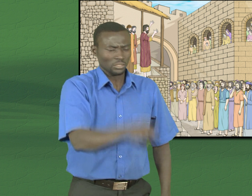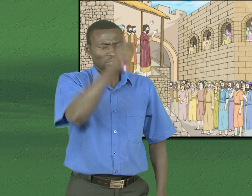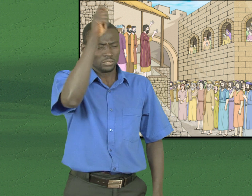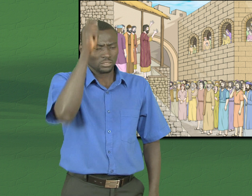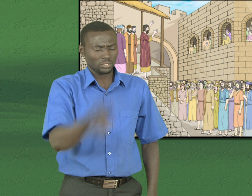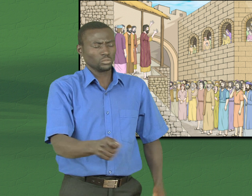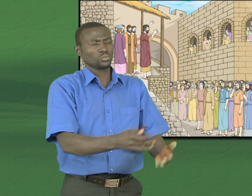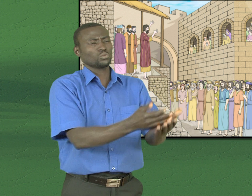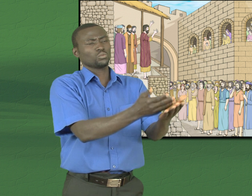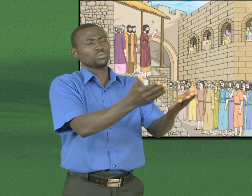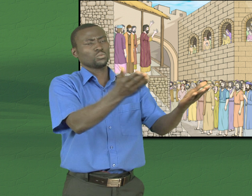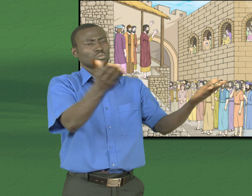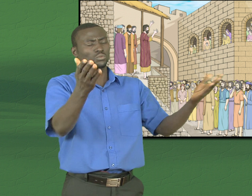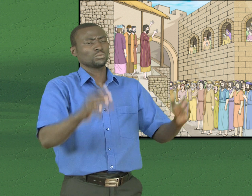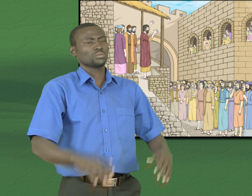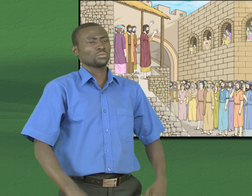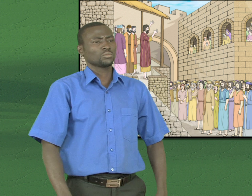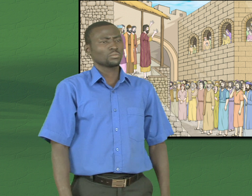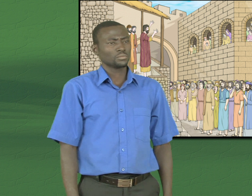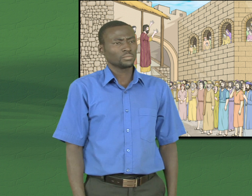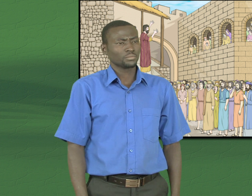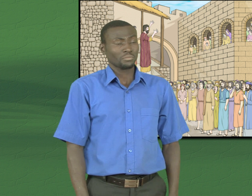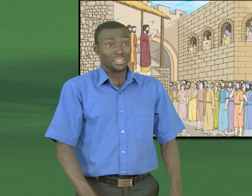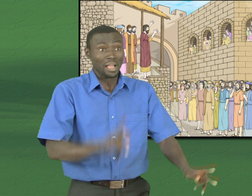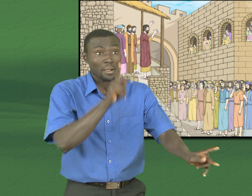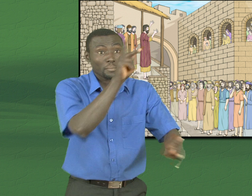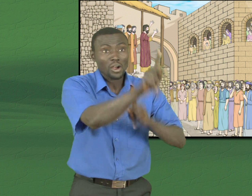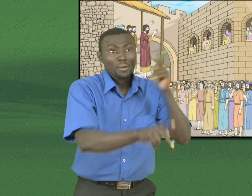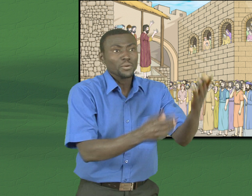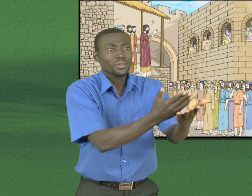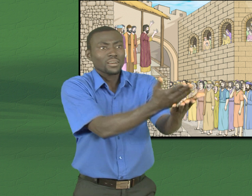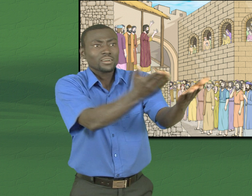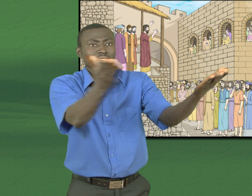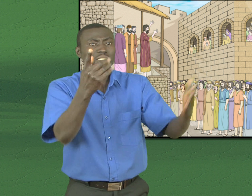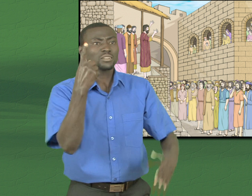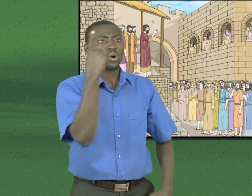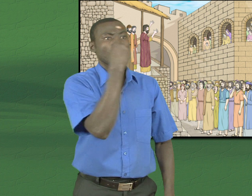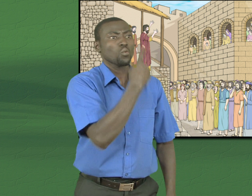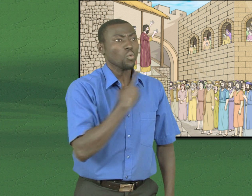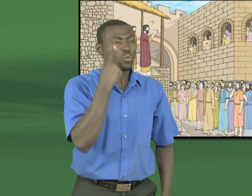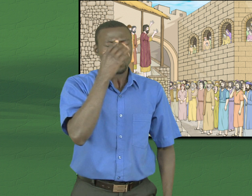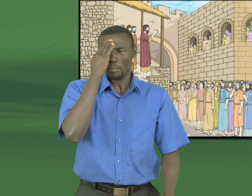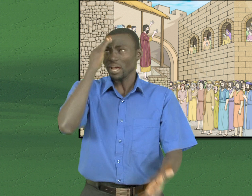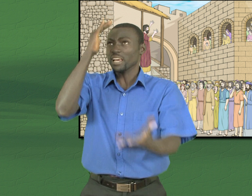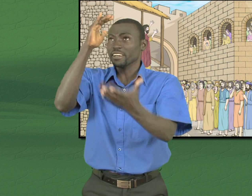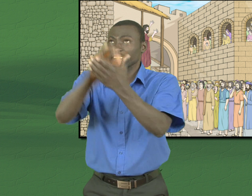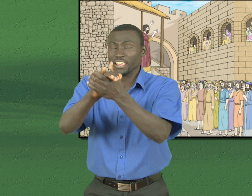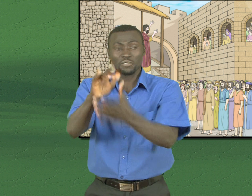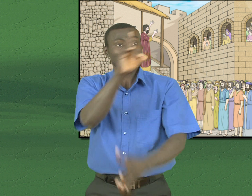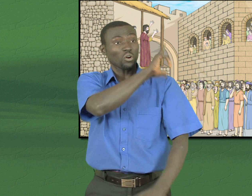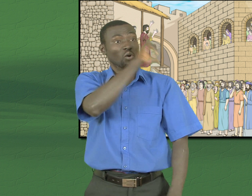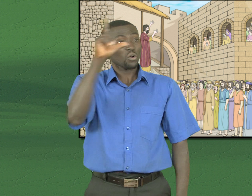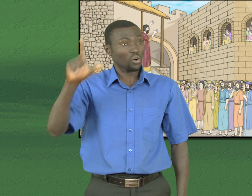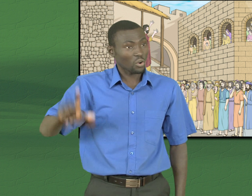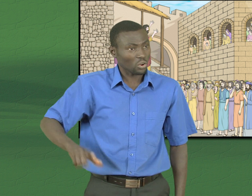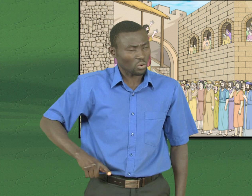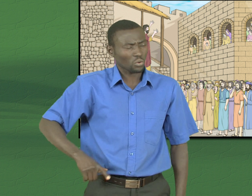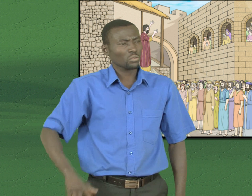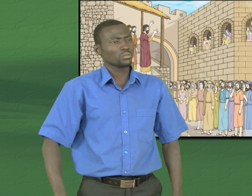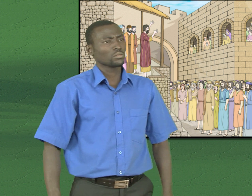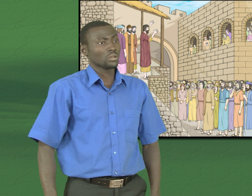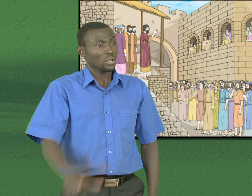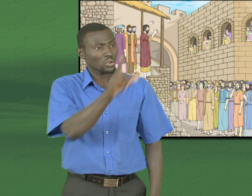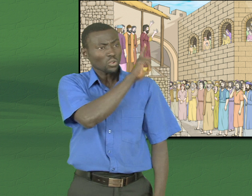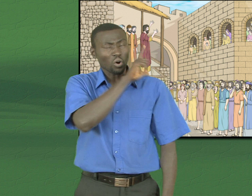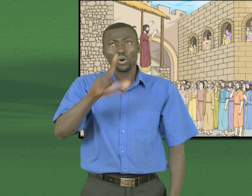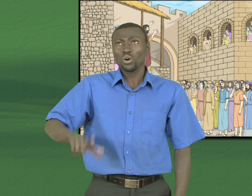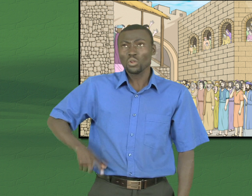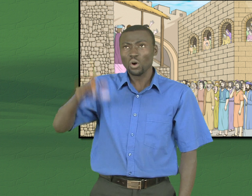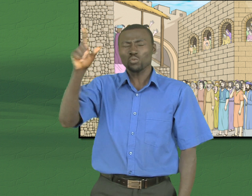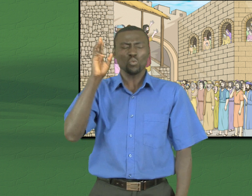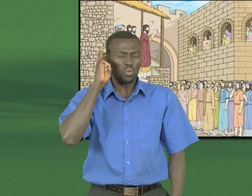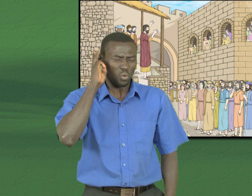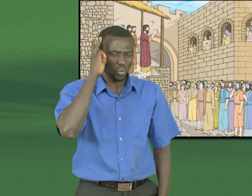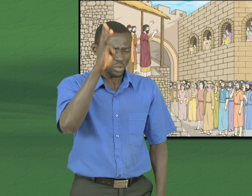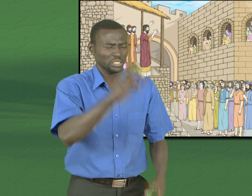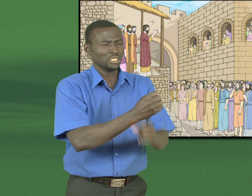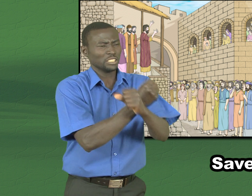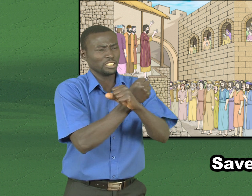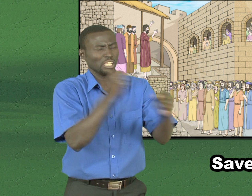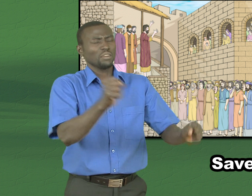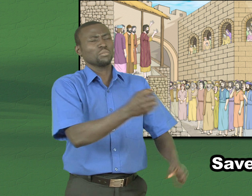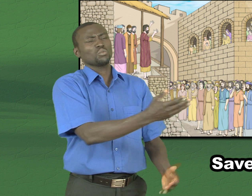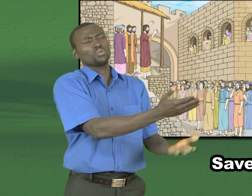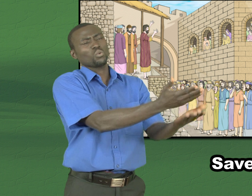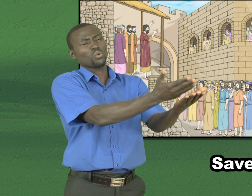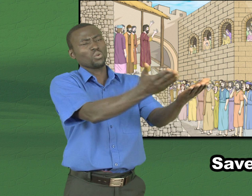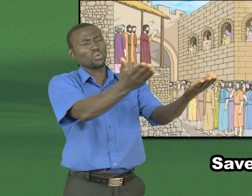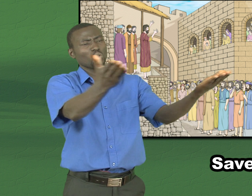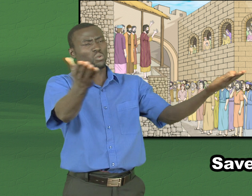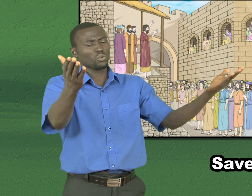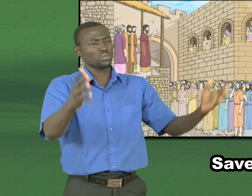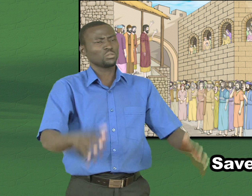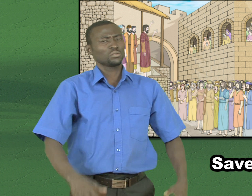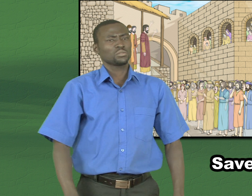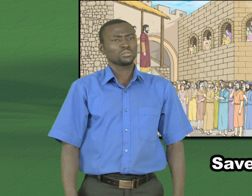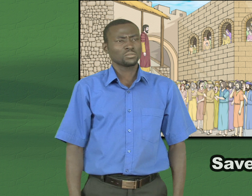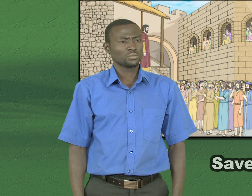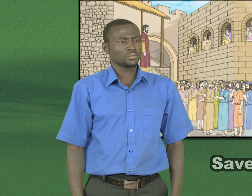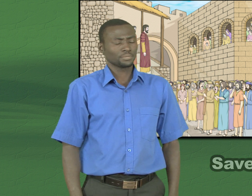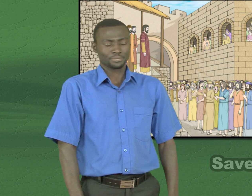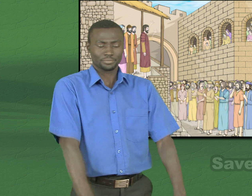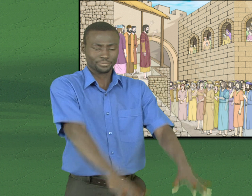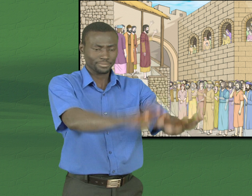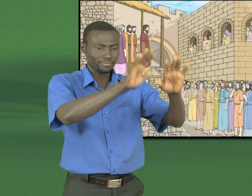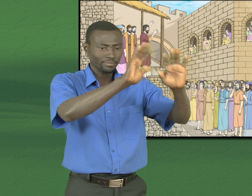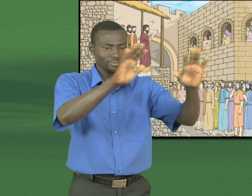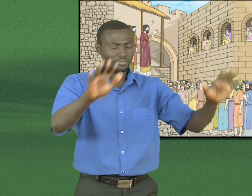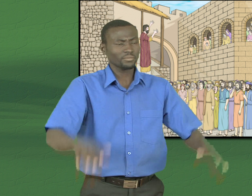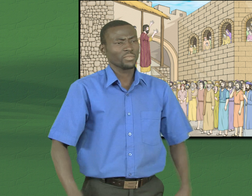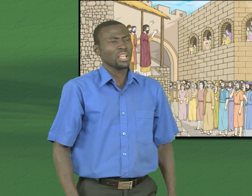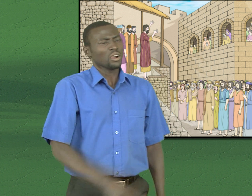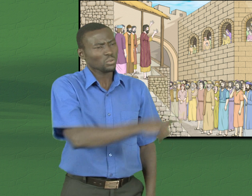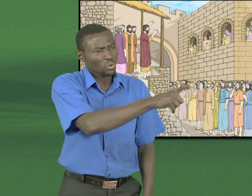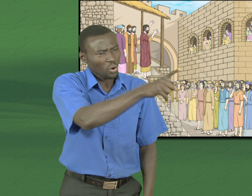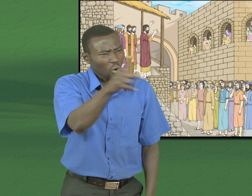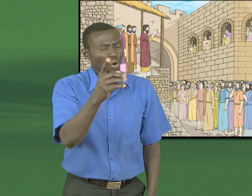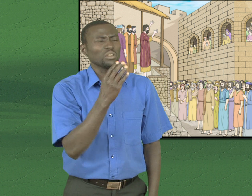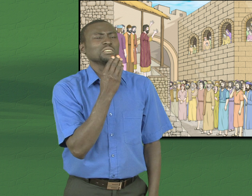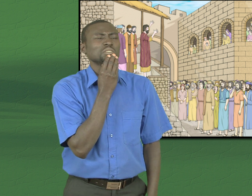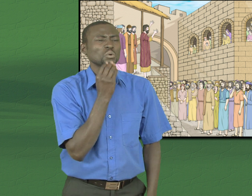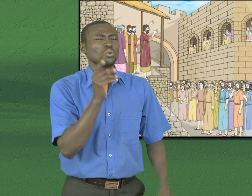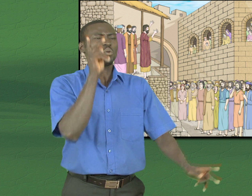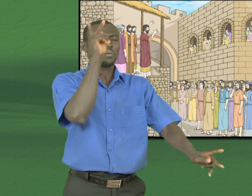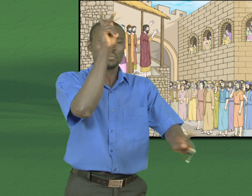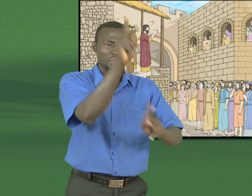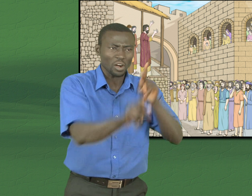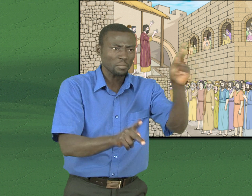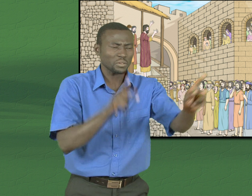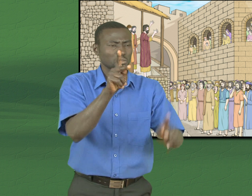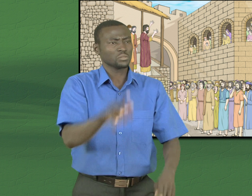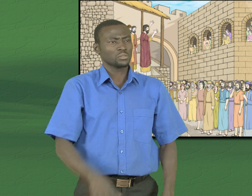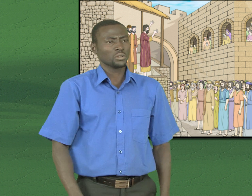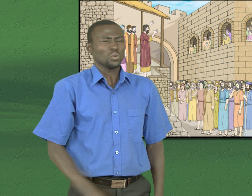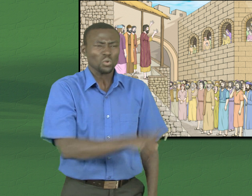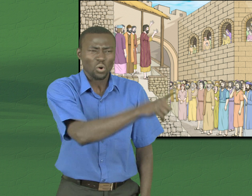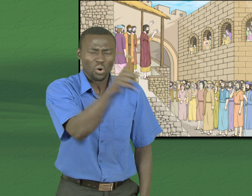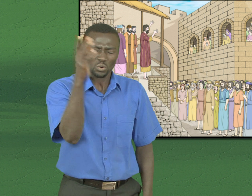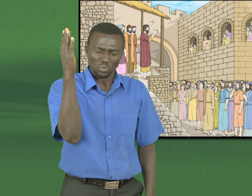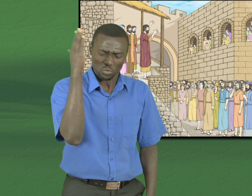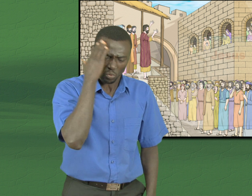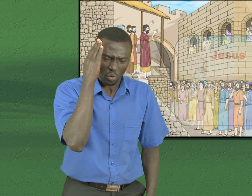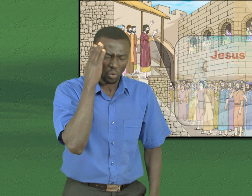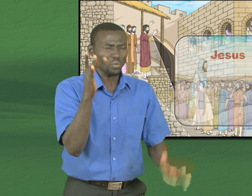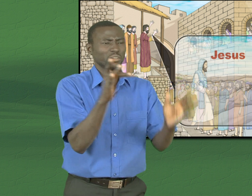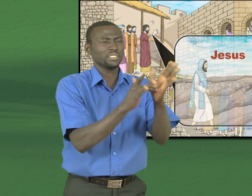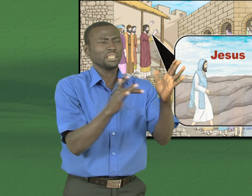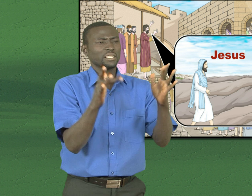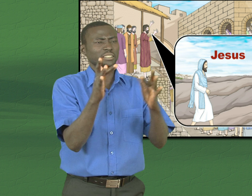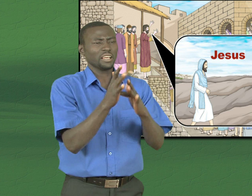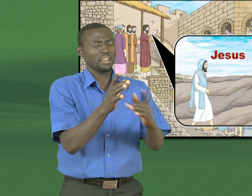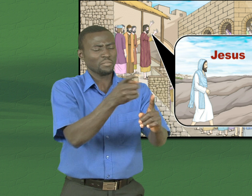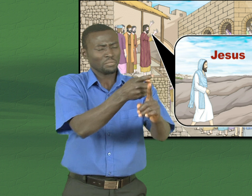And everyone who calls on the name of the Lord will be saved.’